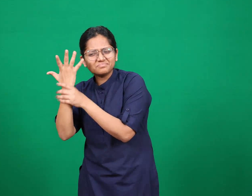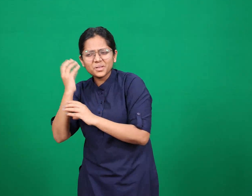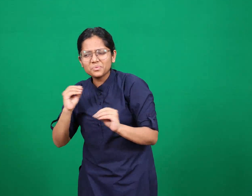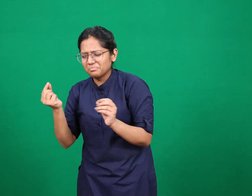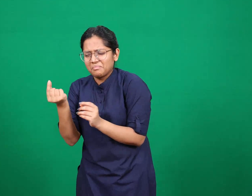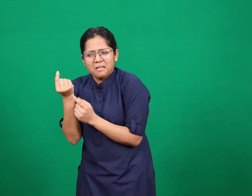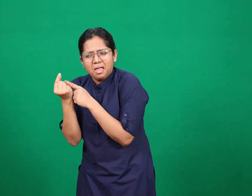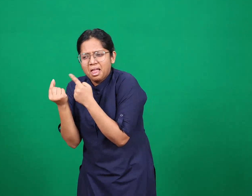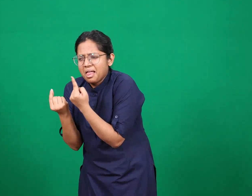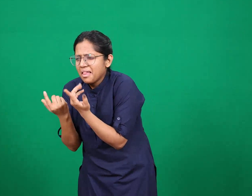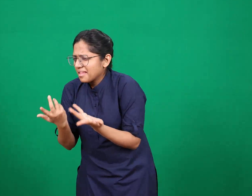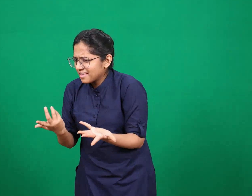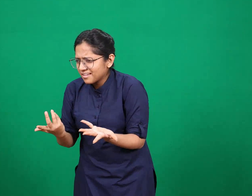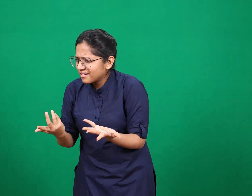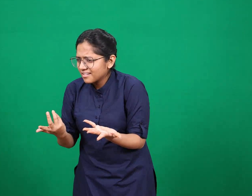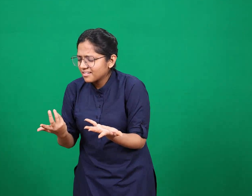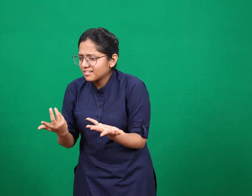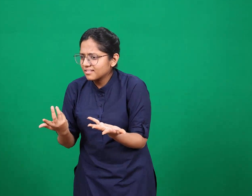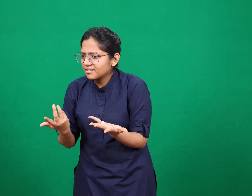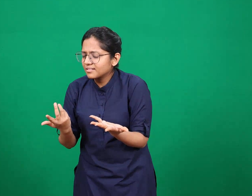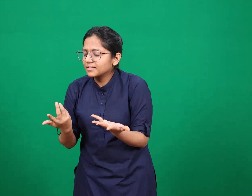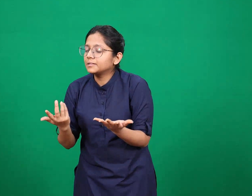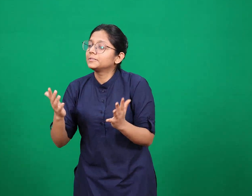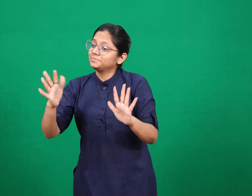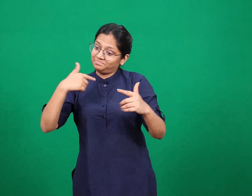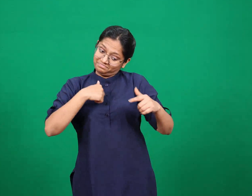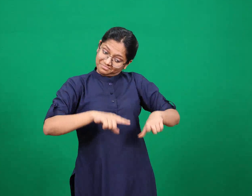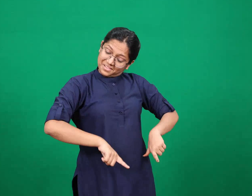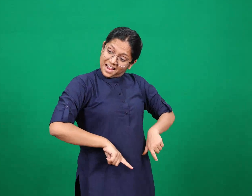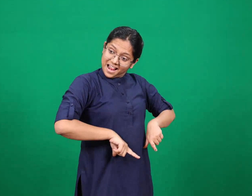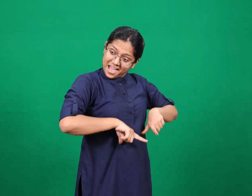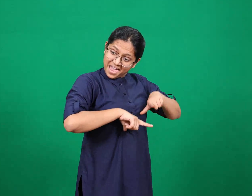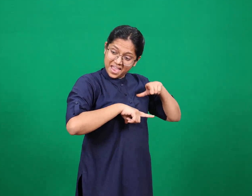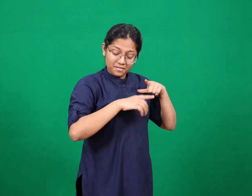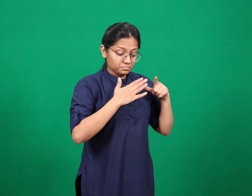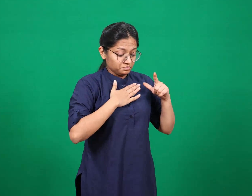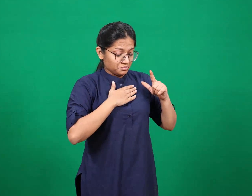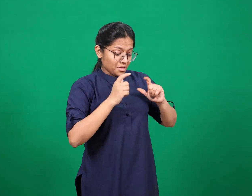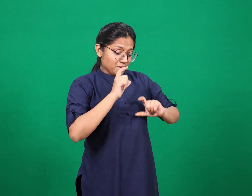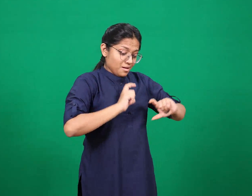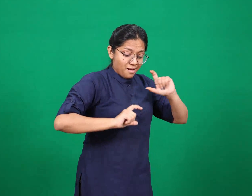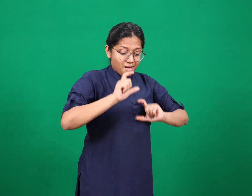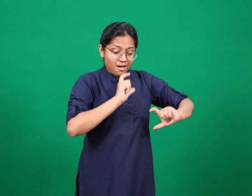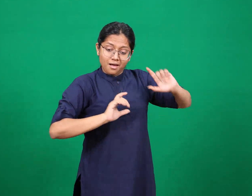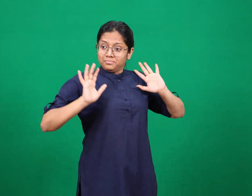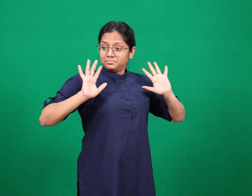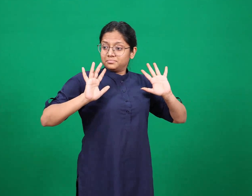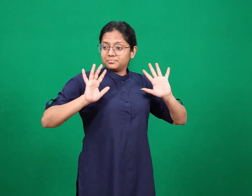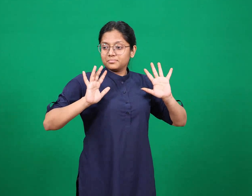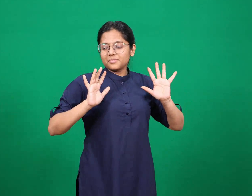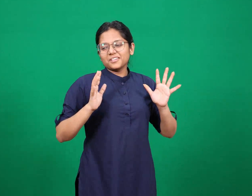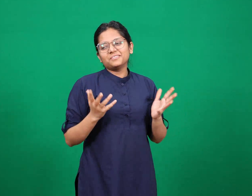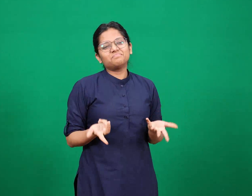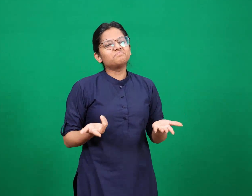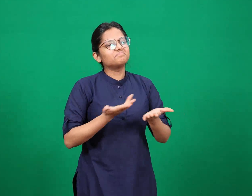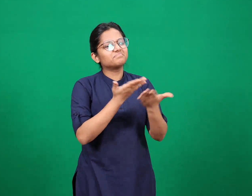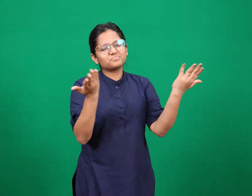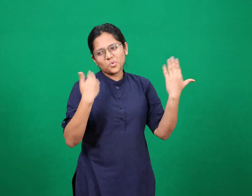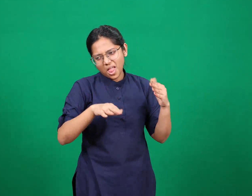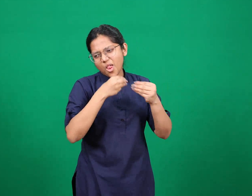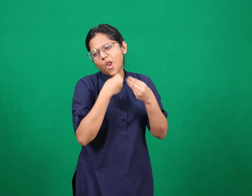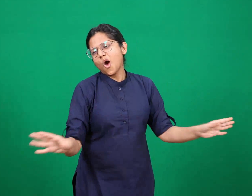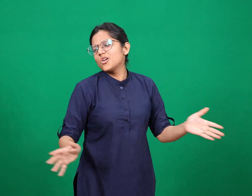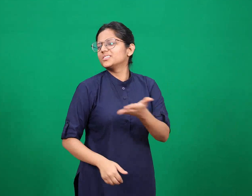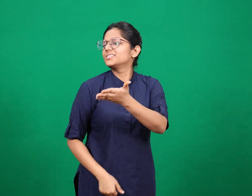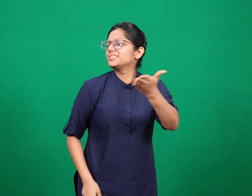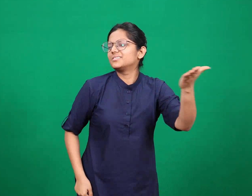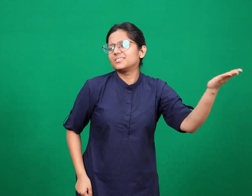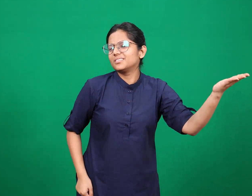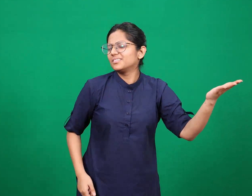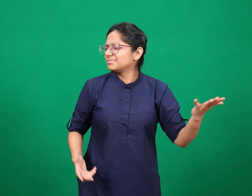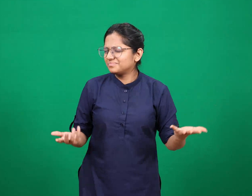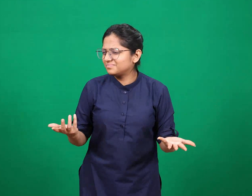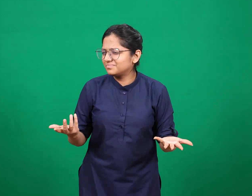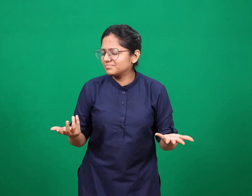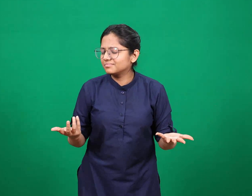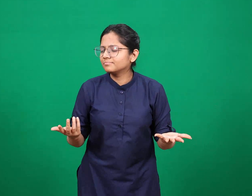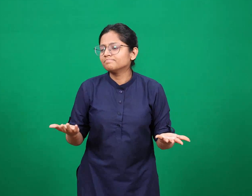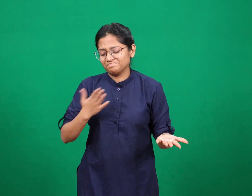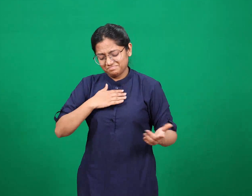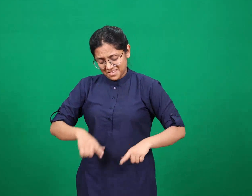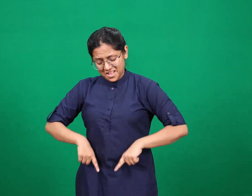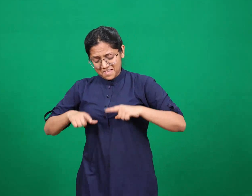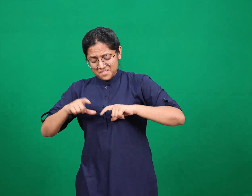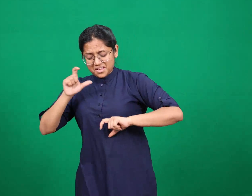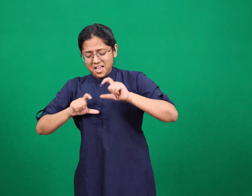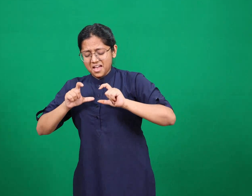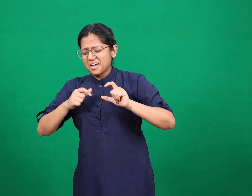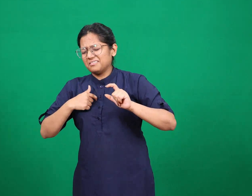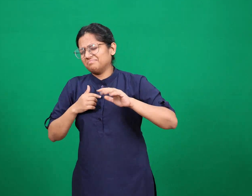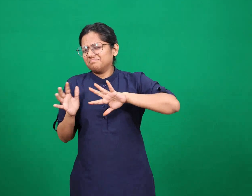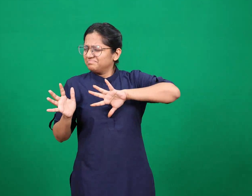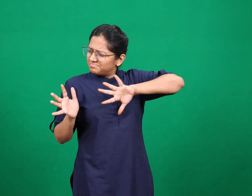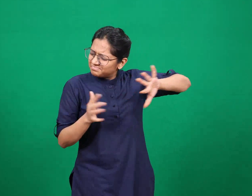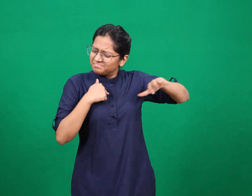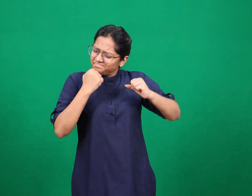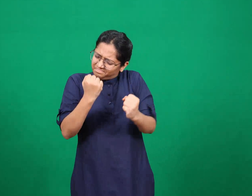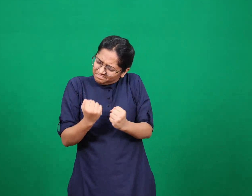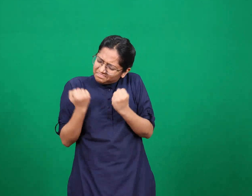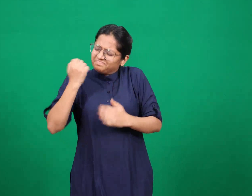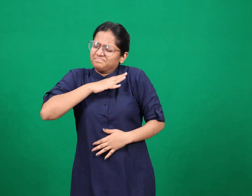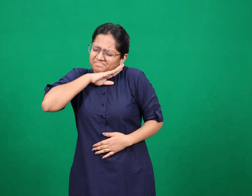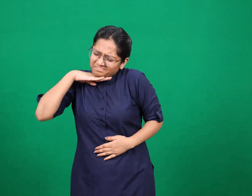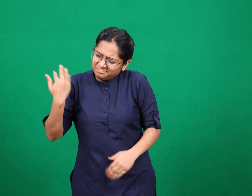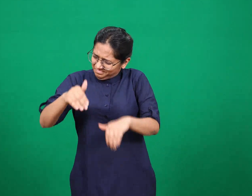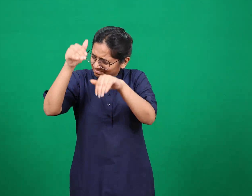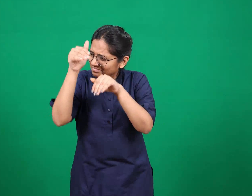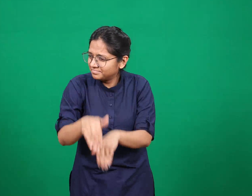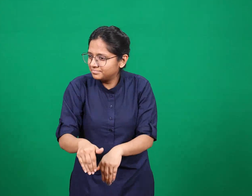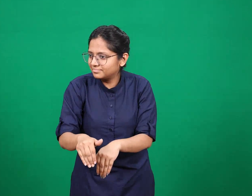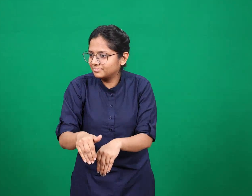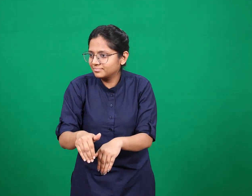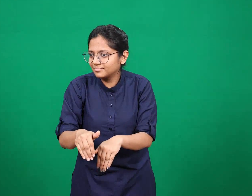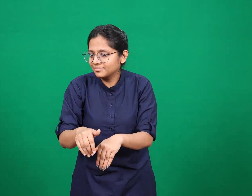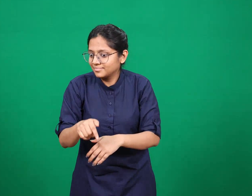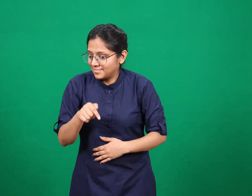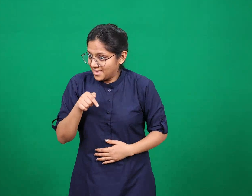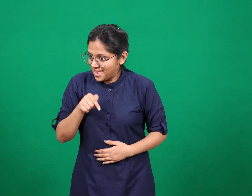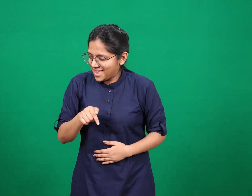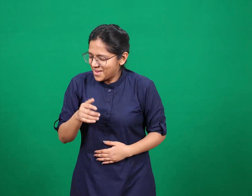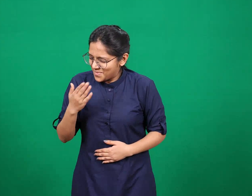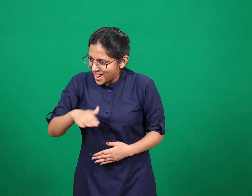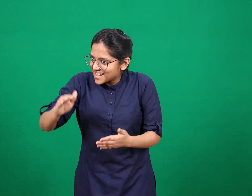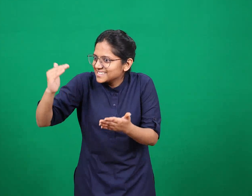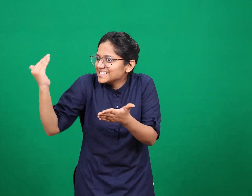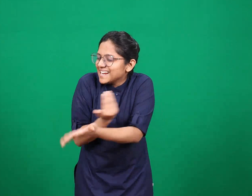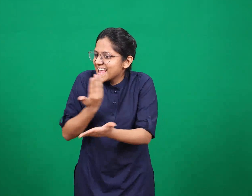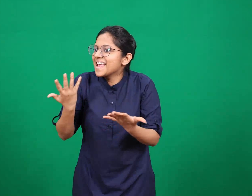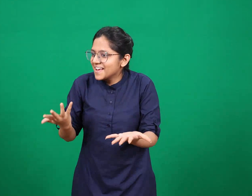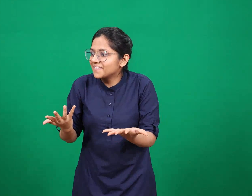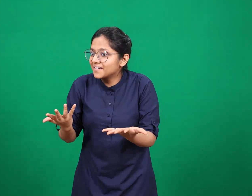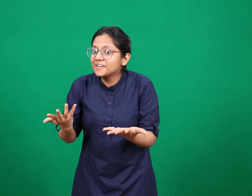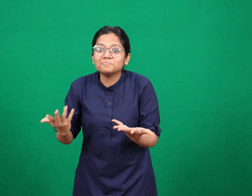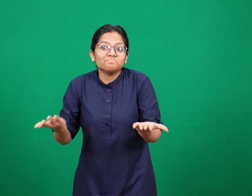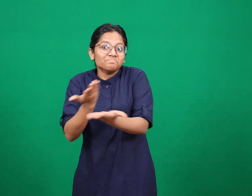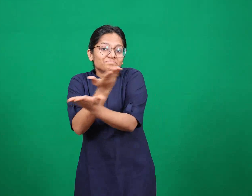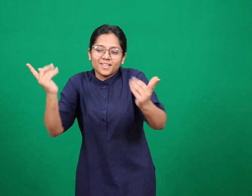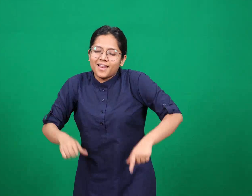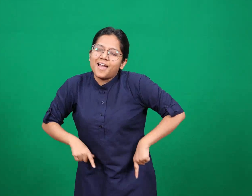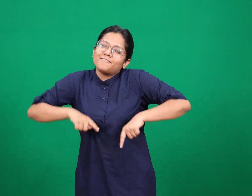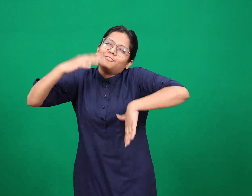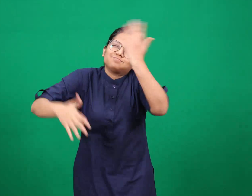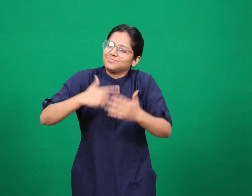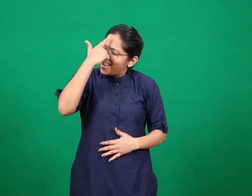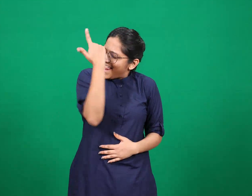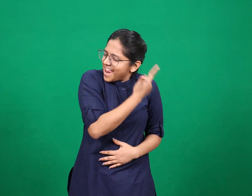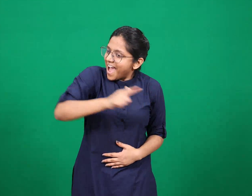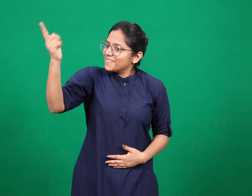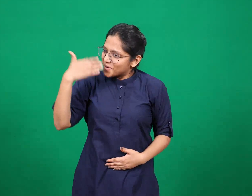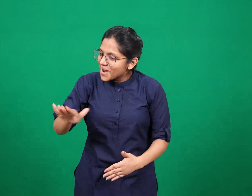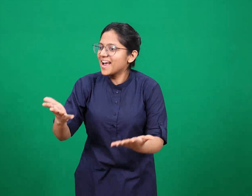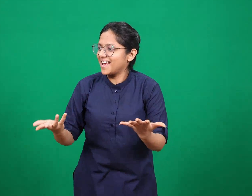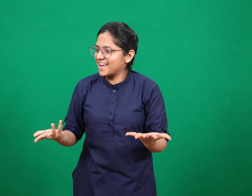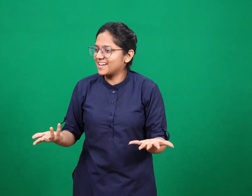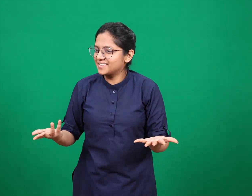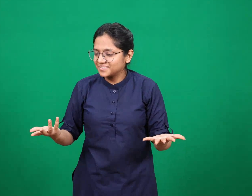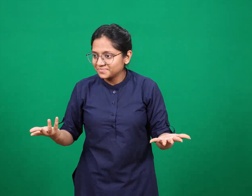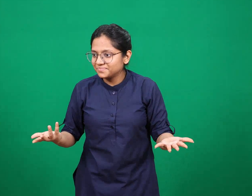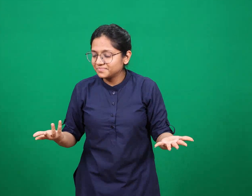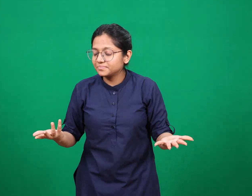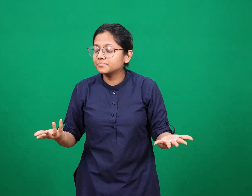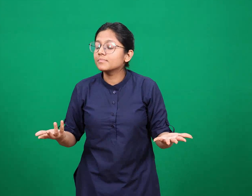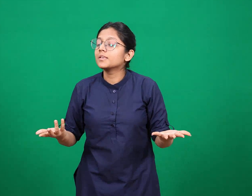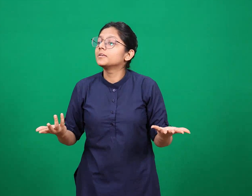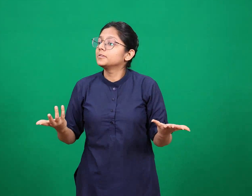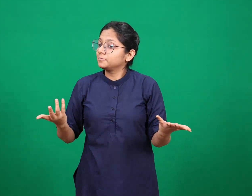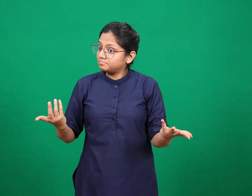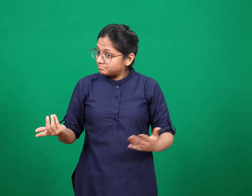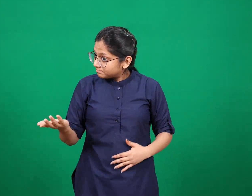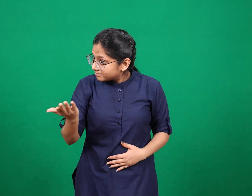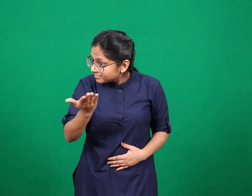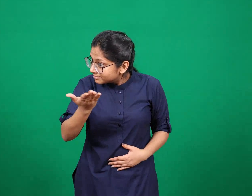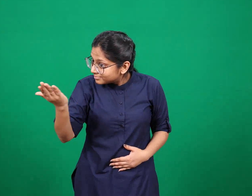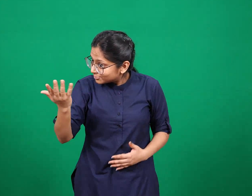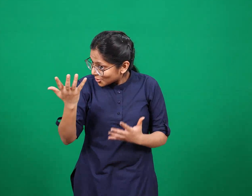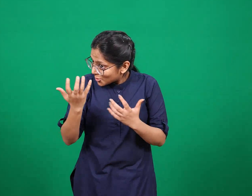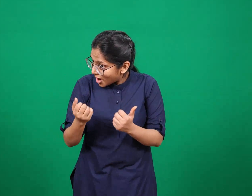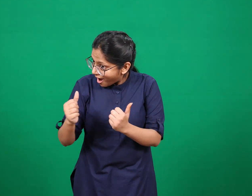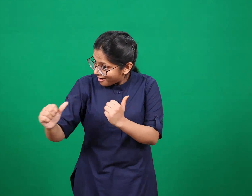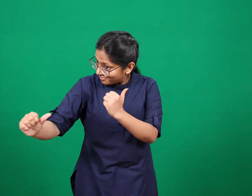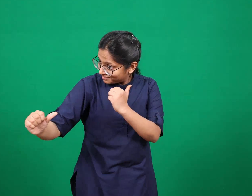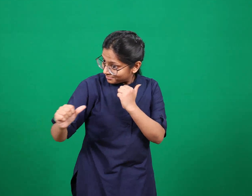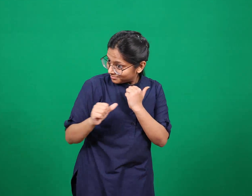Whoever loves his life will lose it, but whoever hates his life in this world will keep it for eternal life.